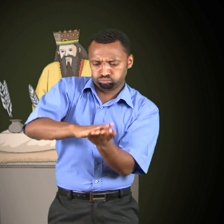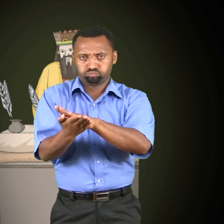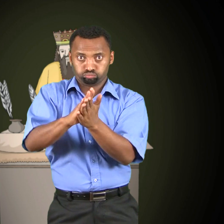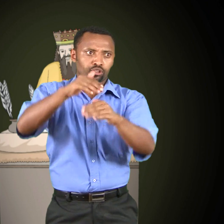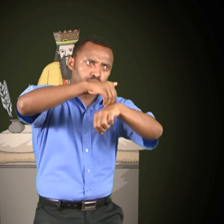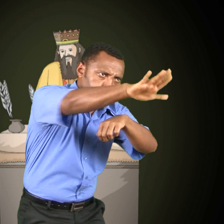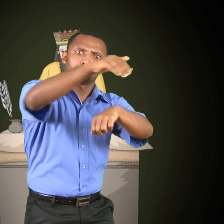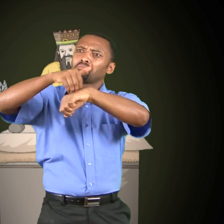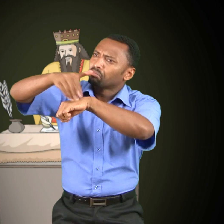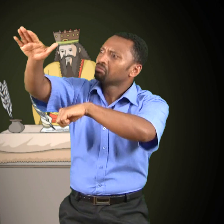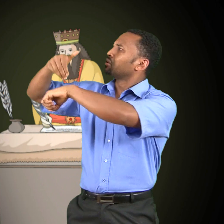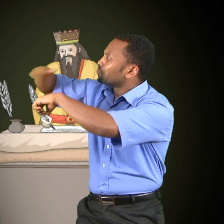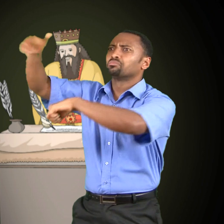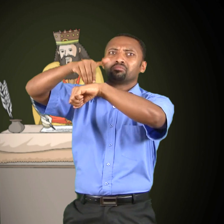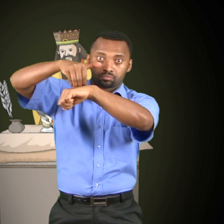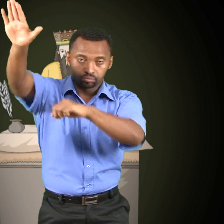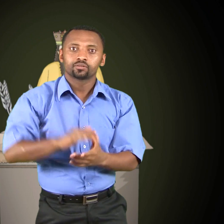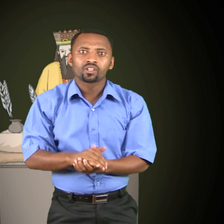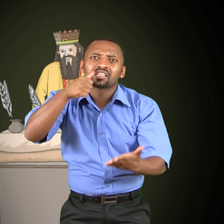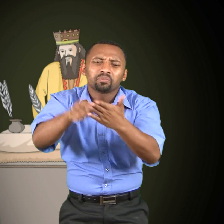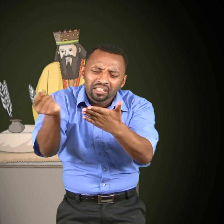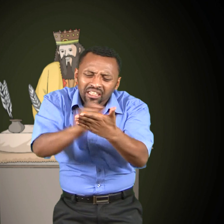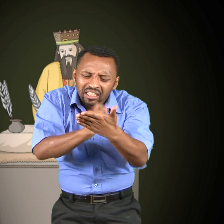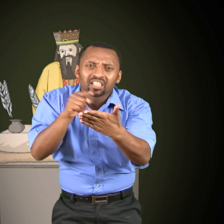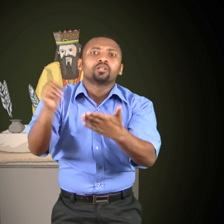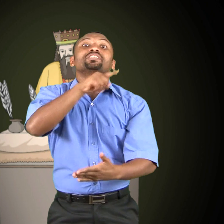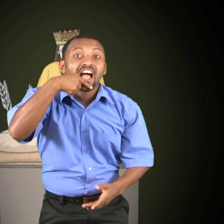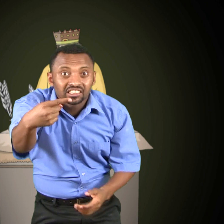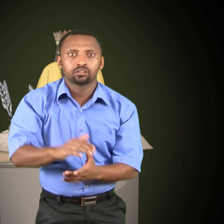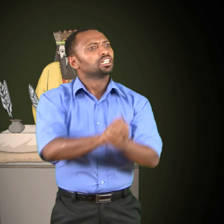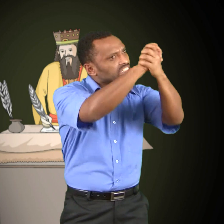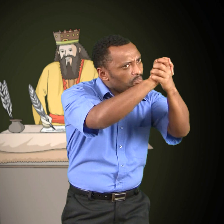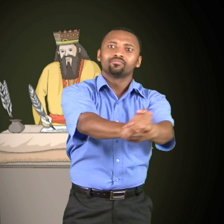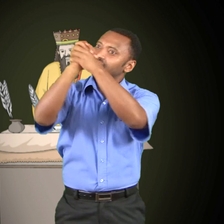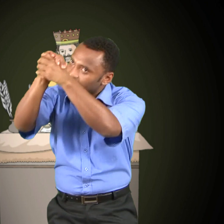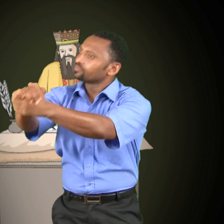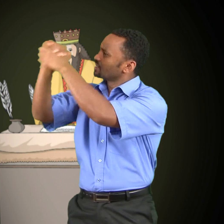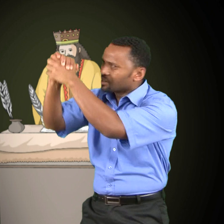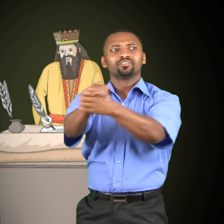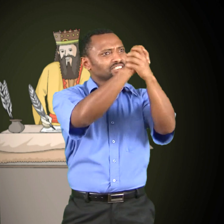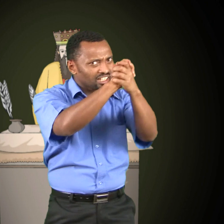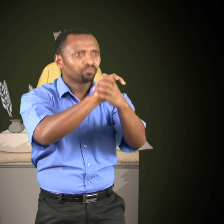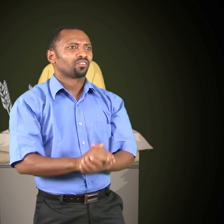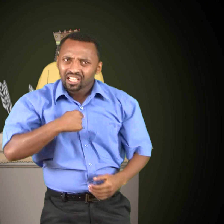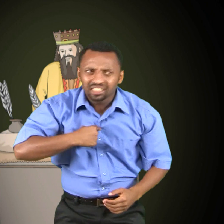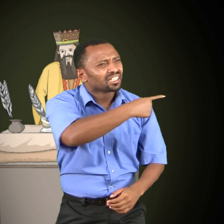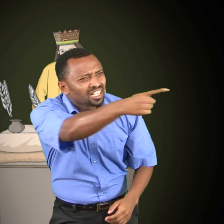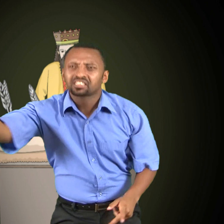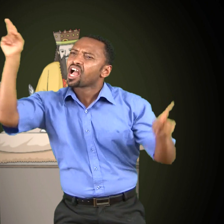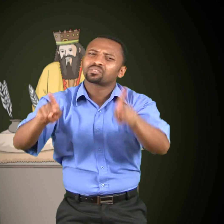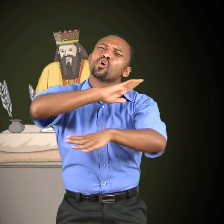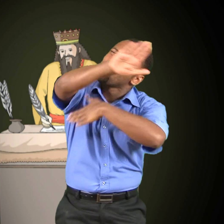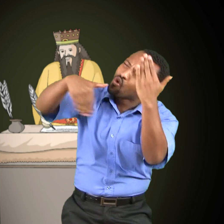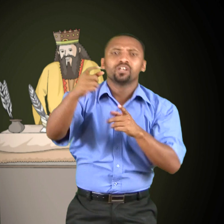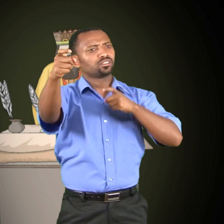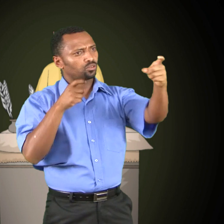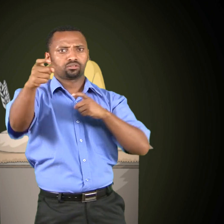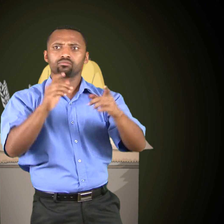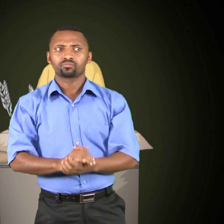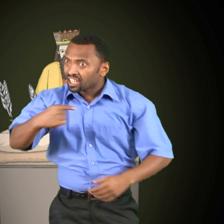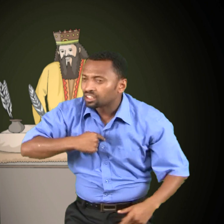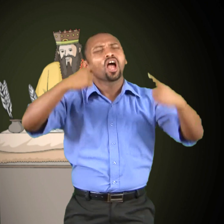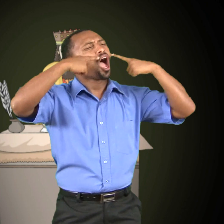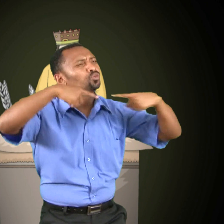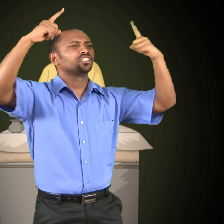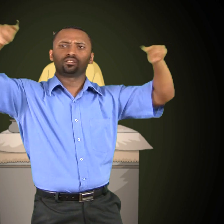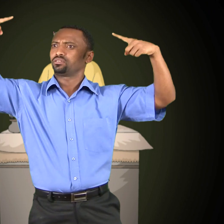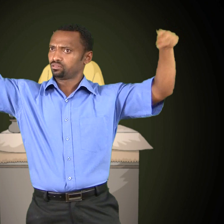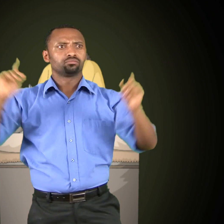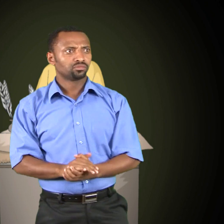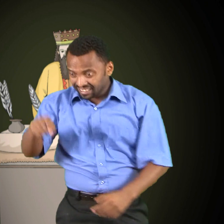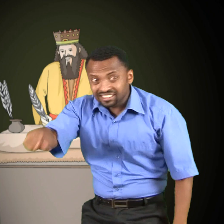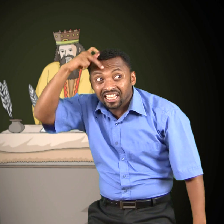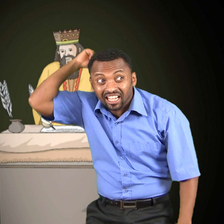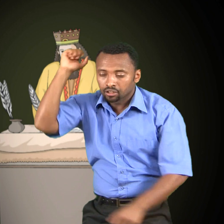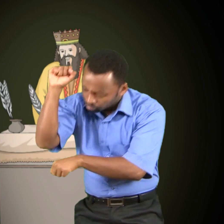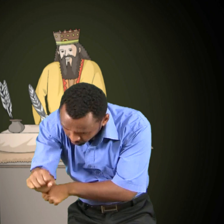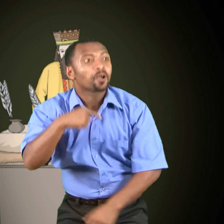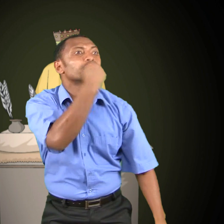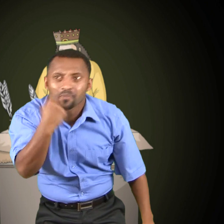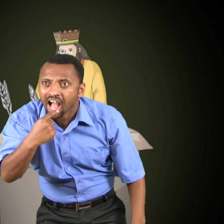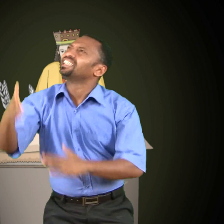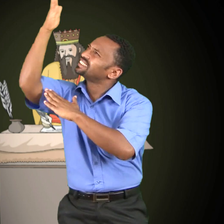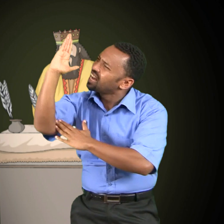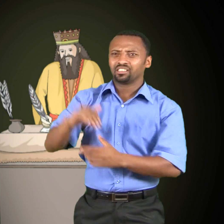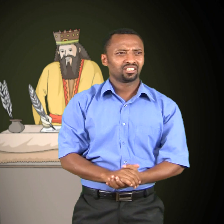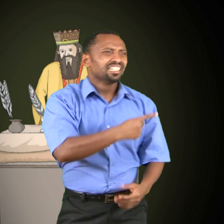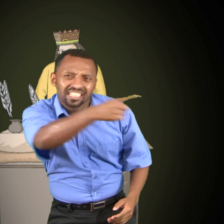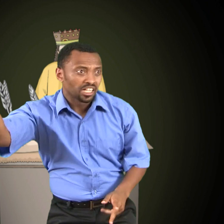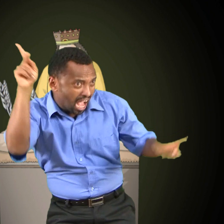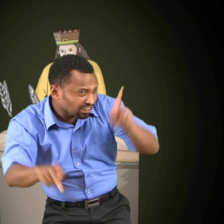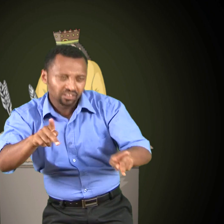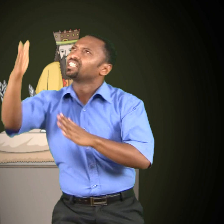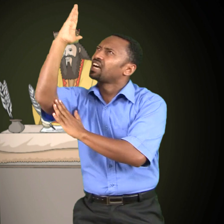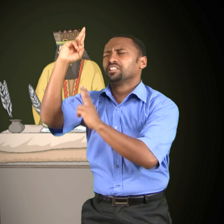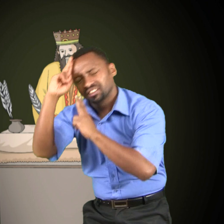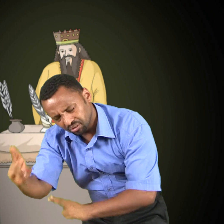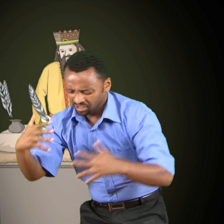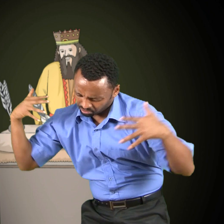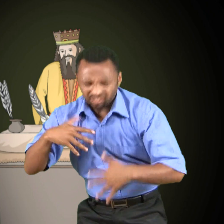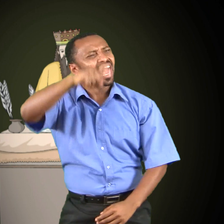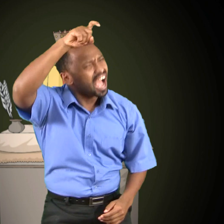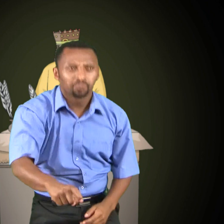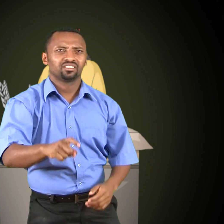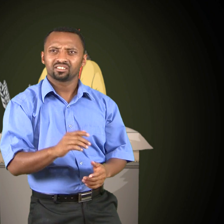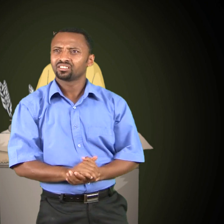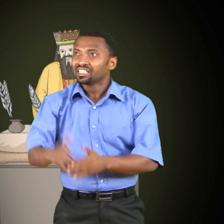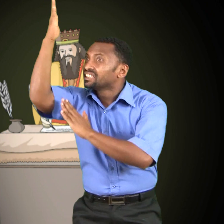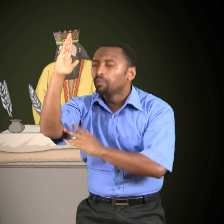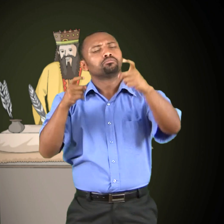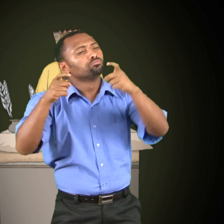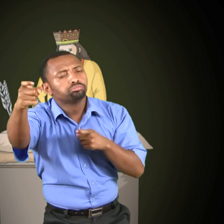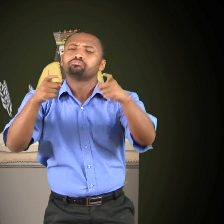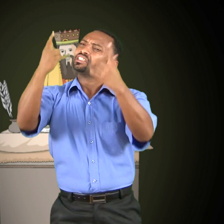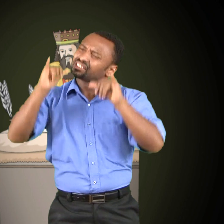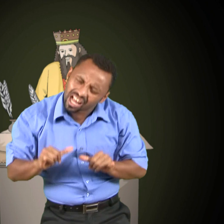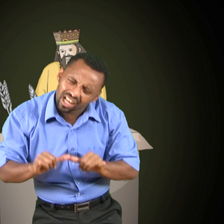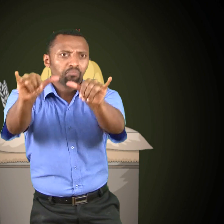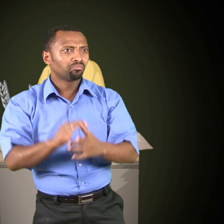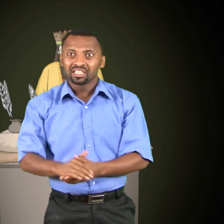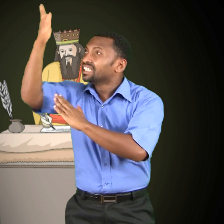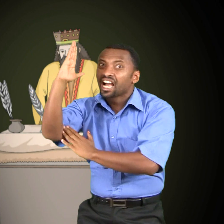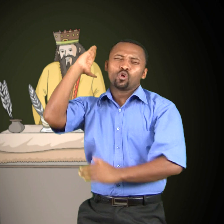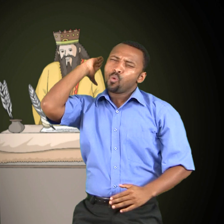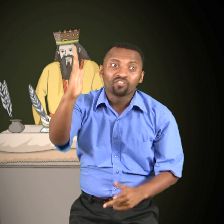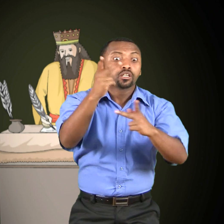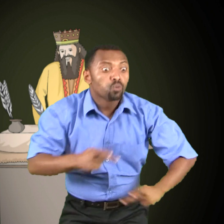I hereby decree that in every part of my kingdom, men are to tremble in fear before the God of Daniel: For He is the living God, and He endures forever;